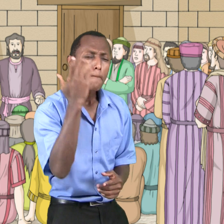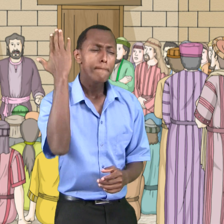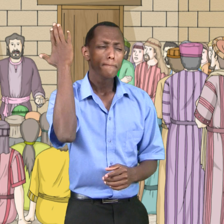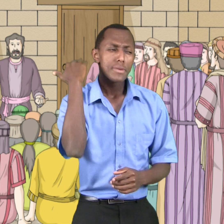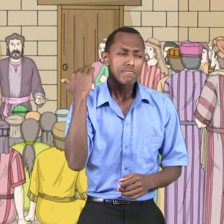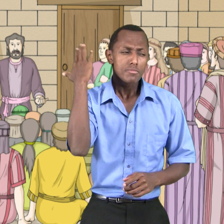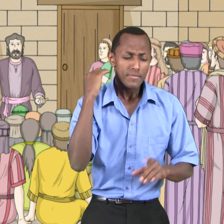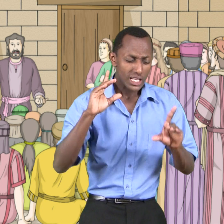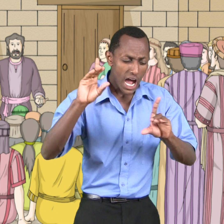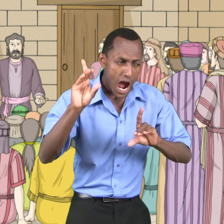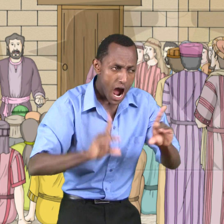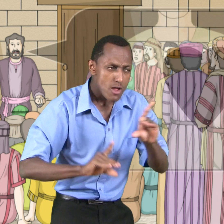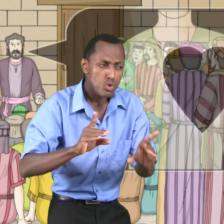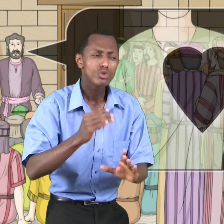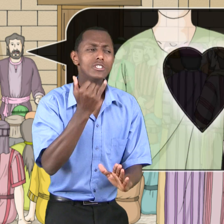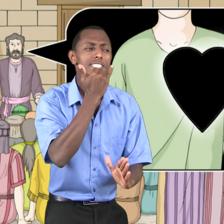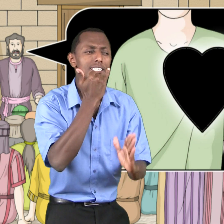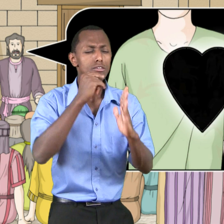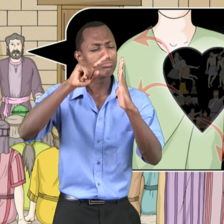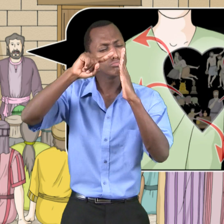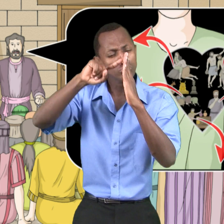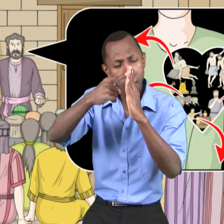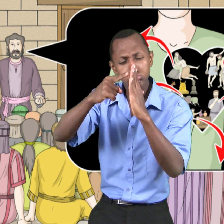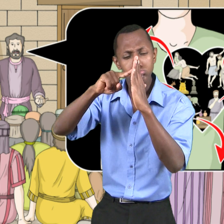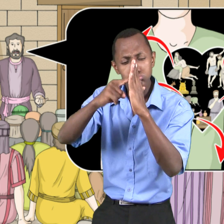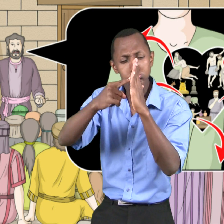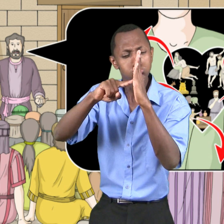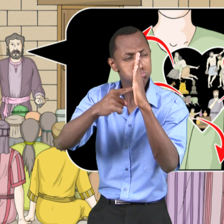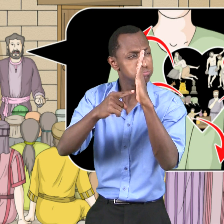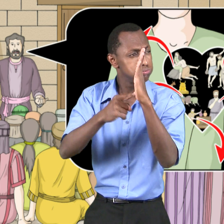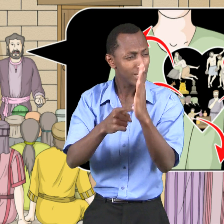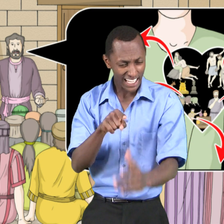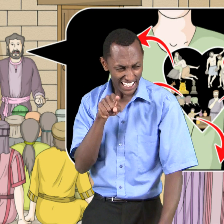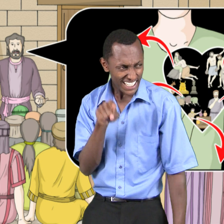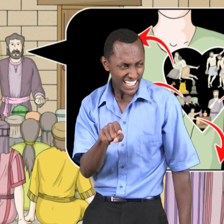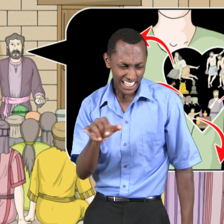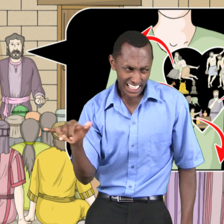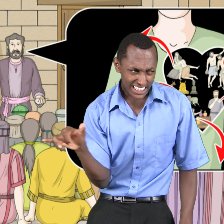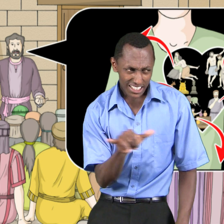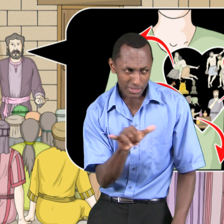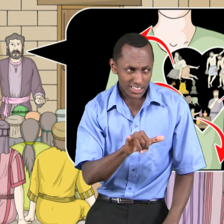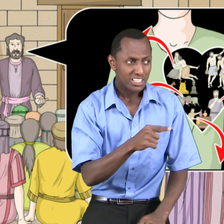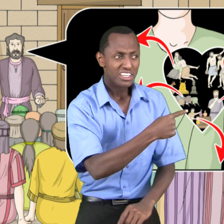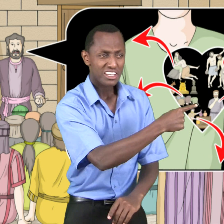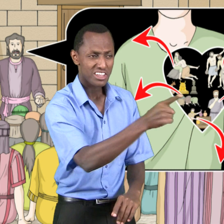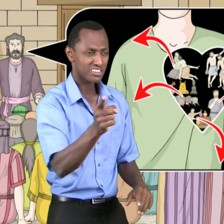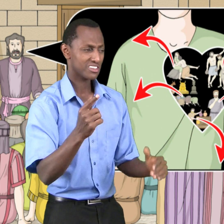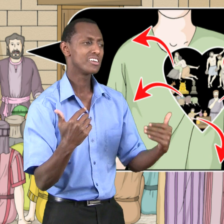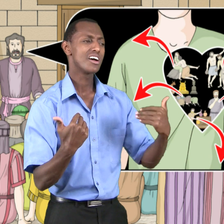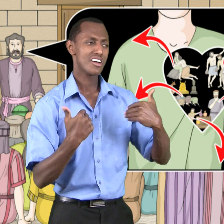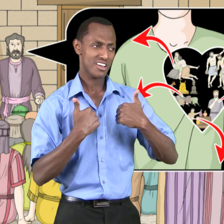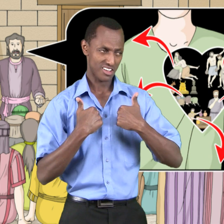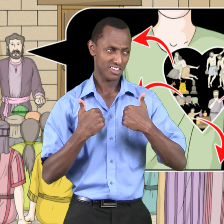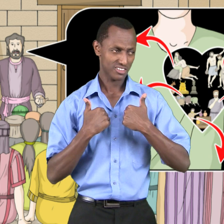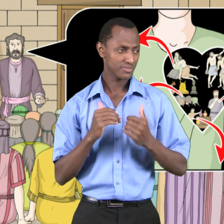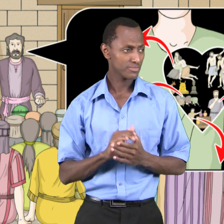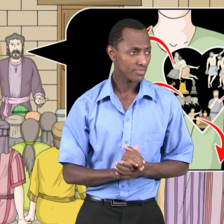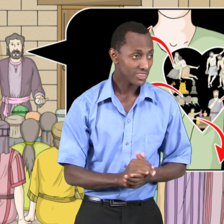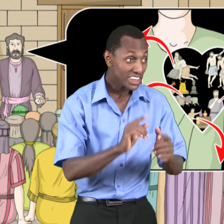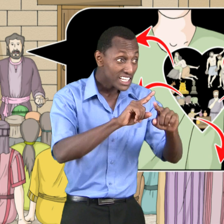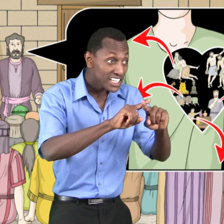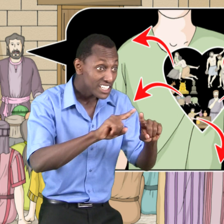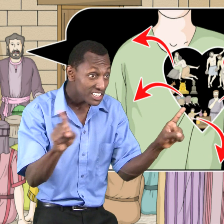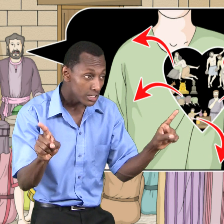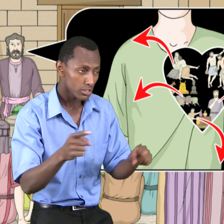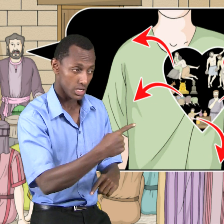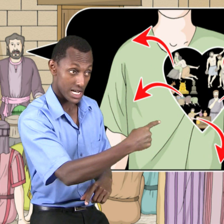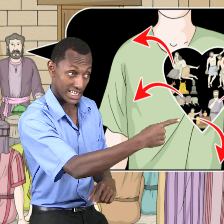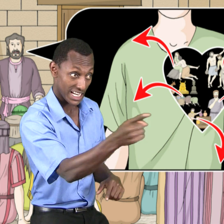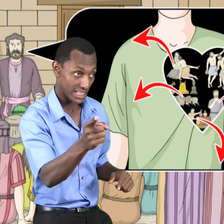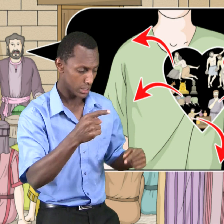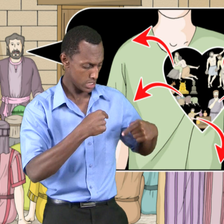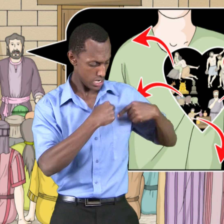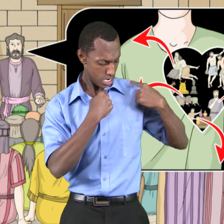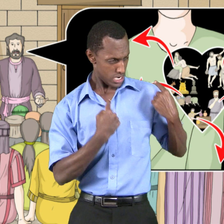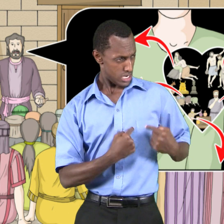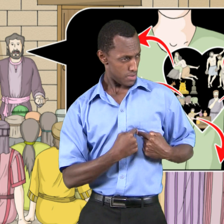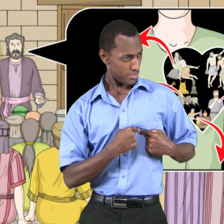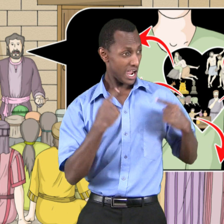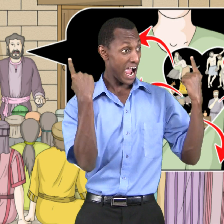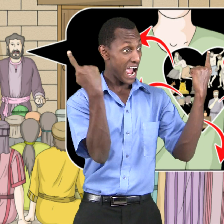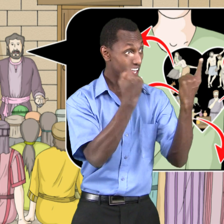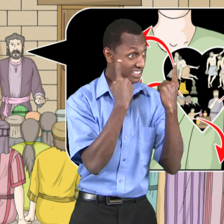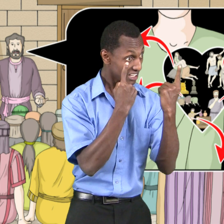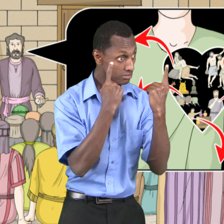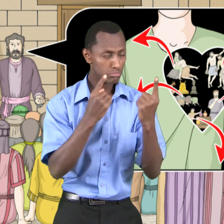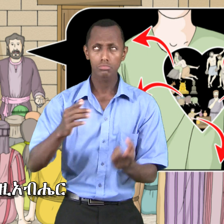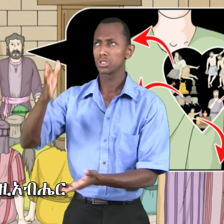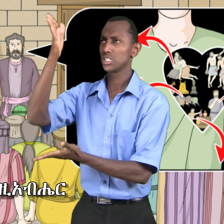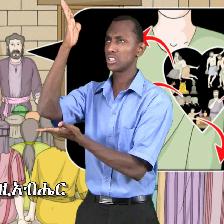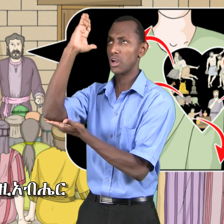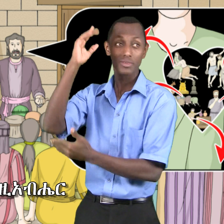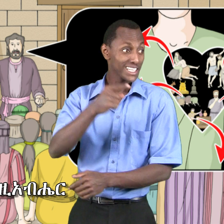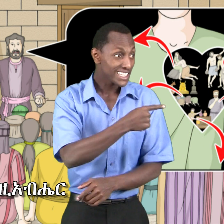And that is what some of you were.